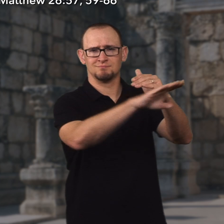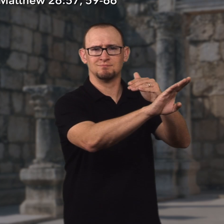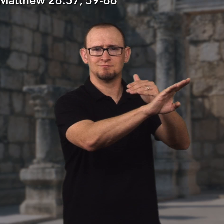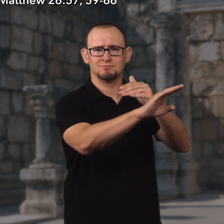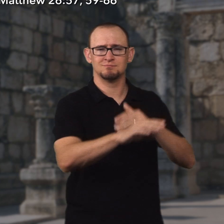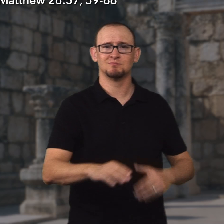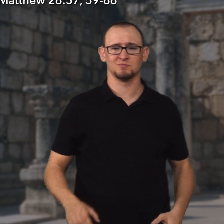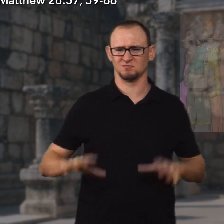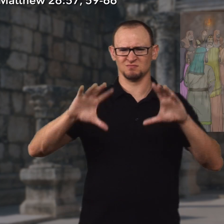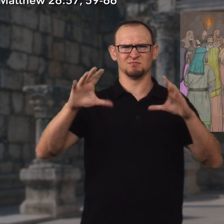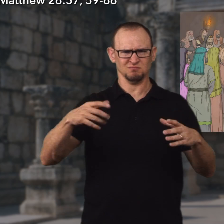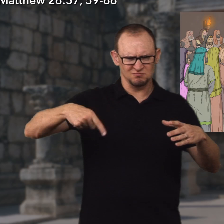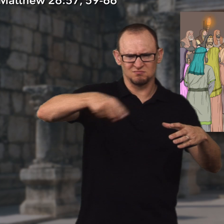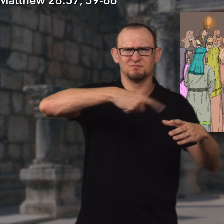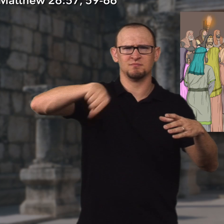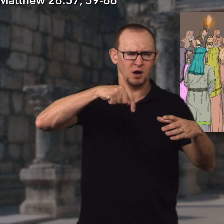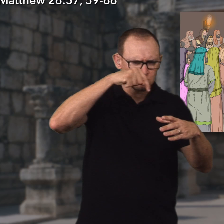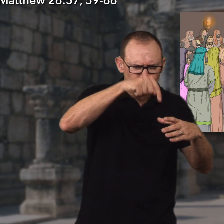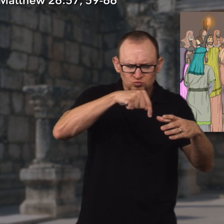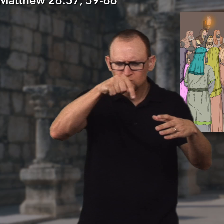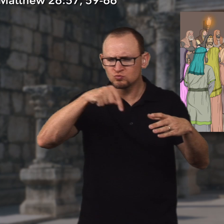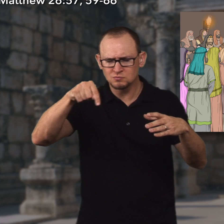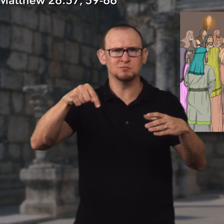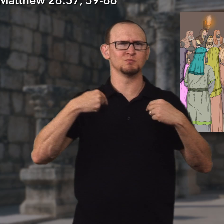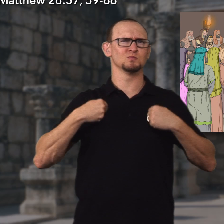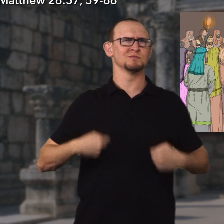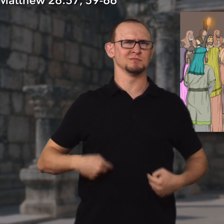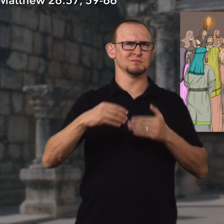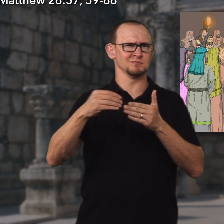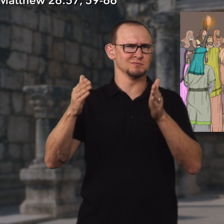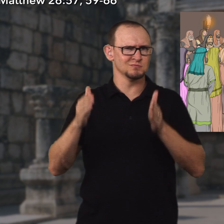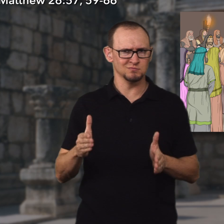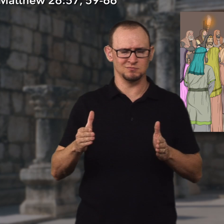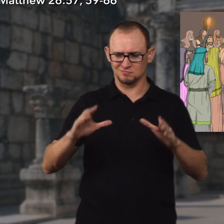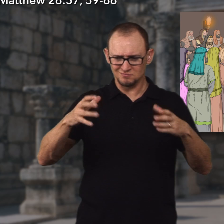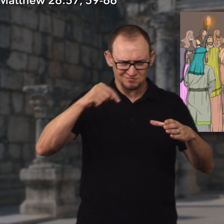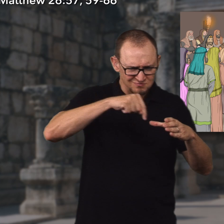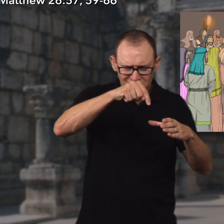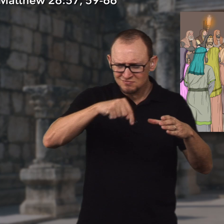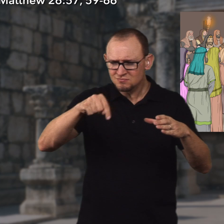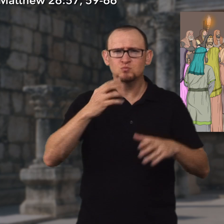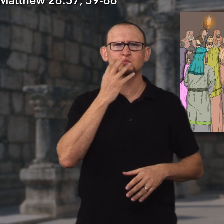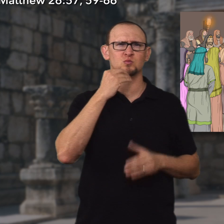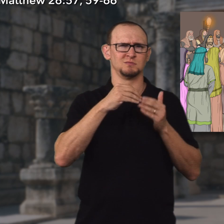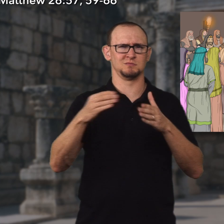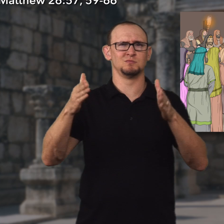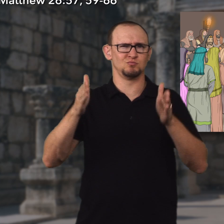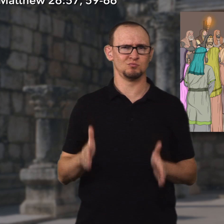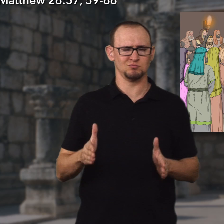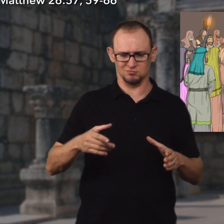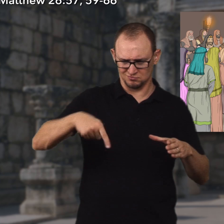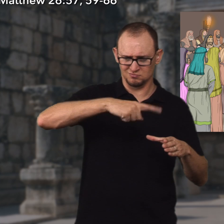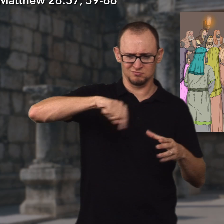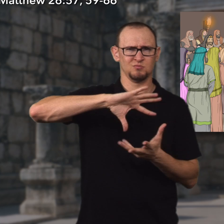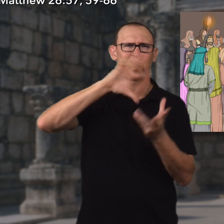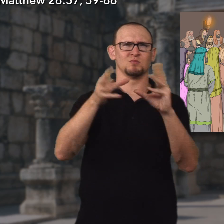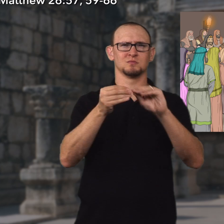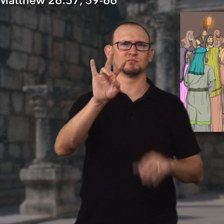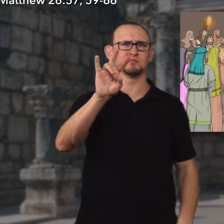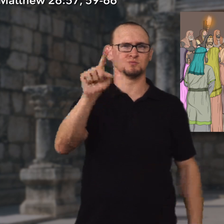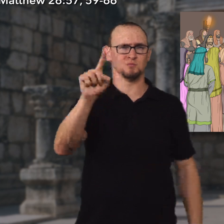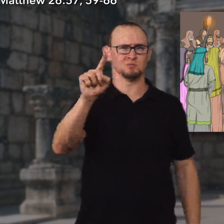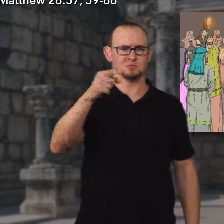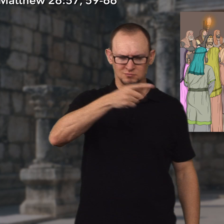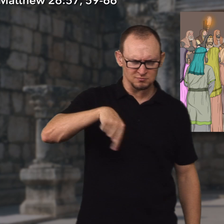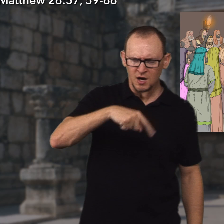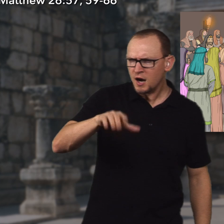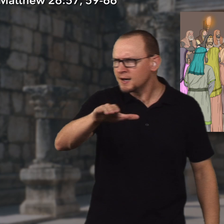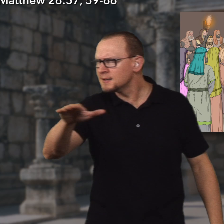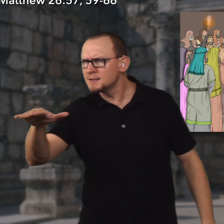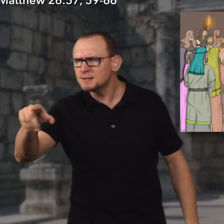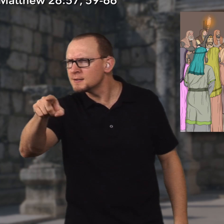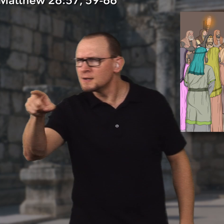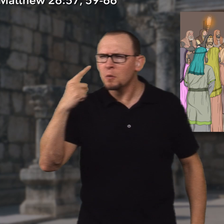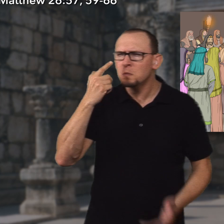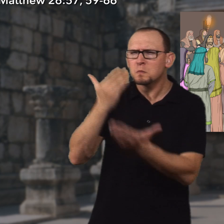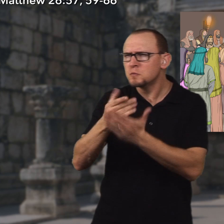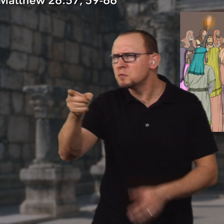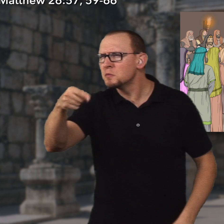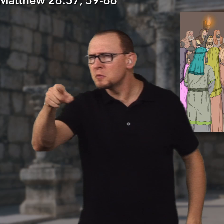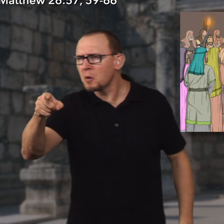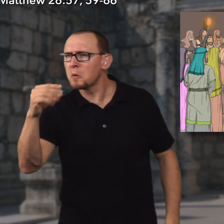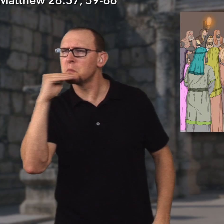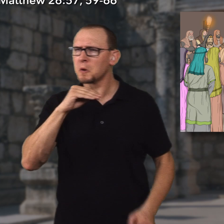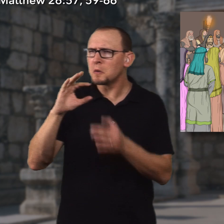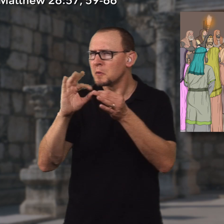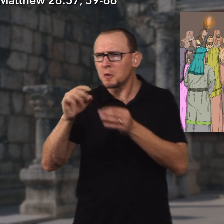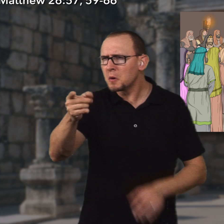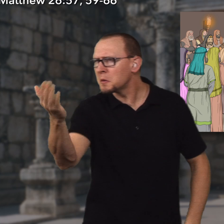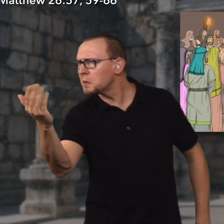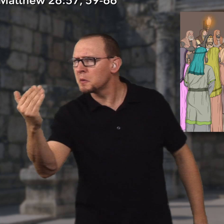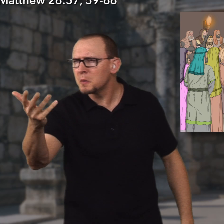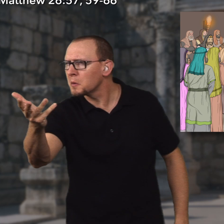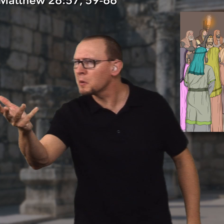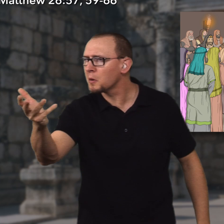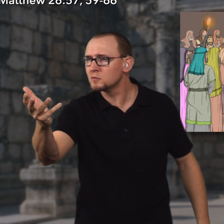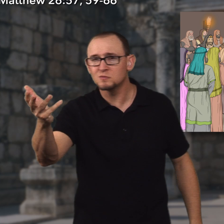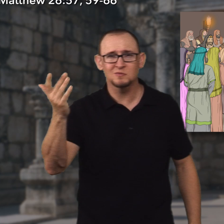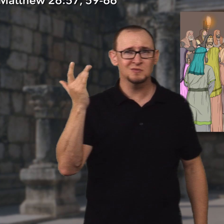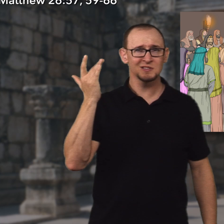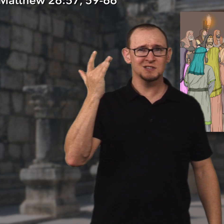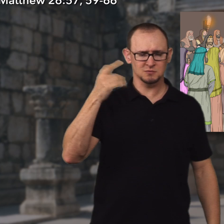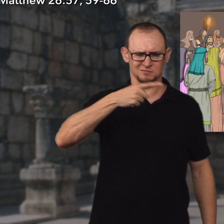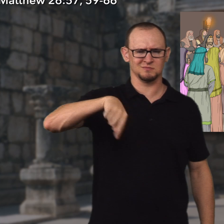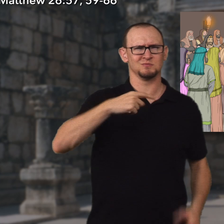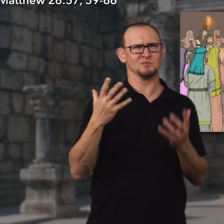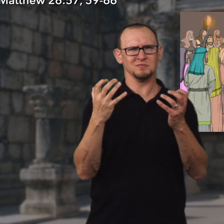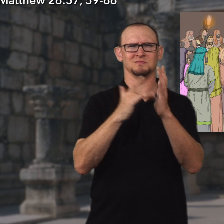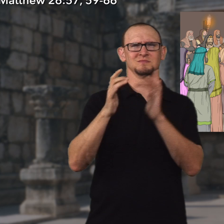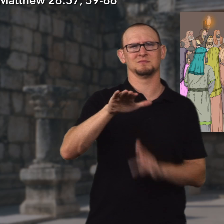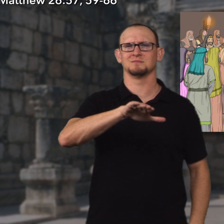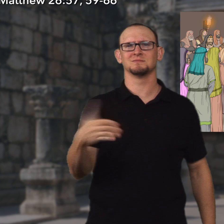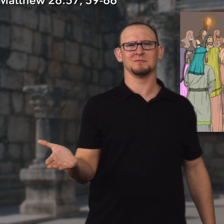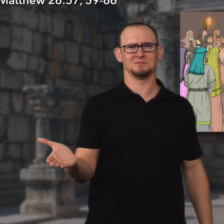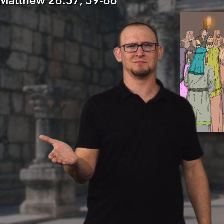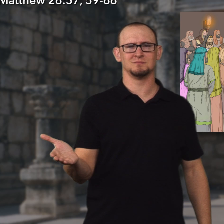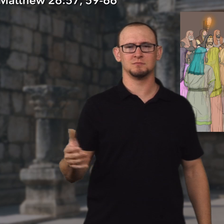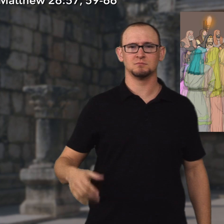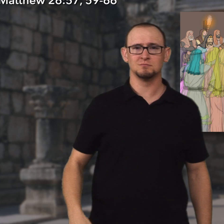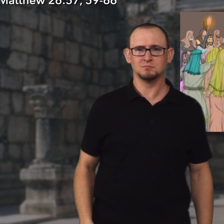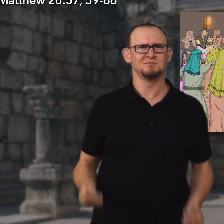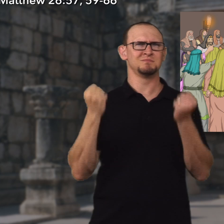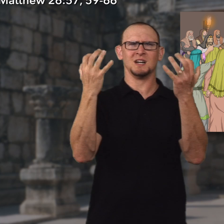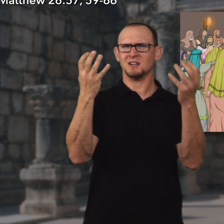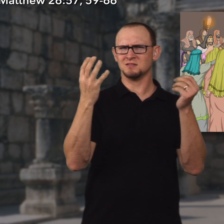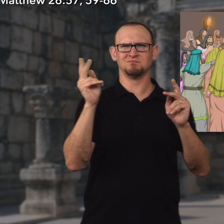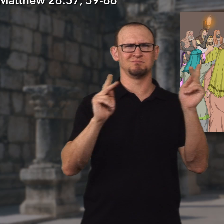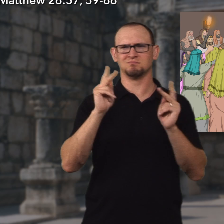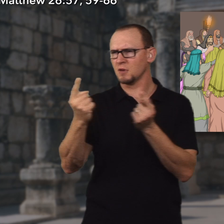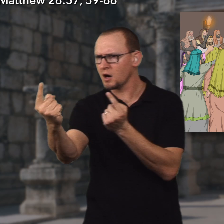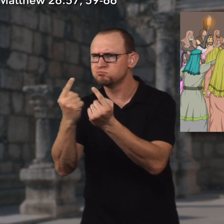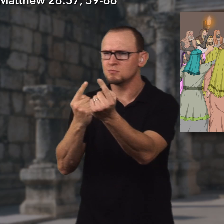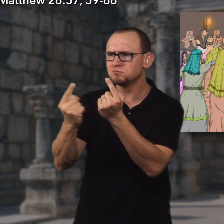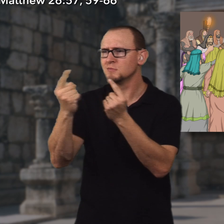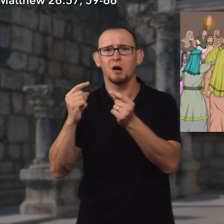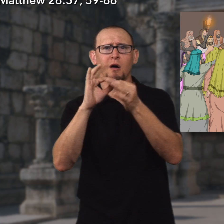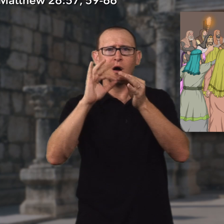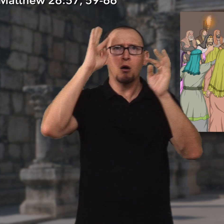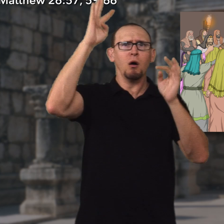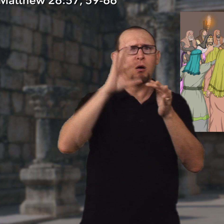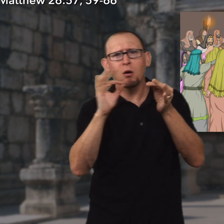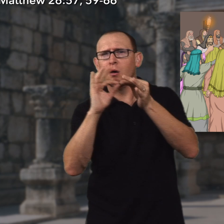Now the chief priests and the whole Sanhedrin were seeking false testimony against Jesus in order to put Him to death. But they did not find any, though many false witnesses came forward.